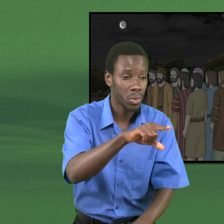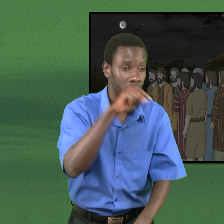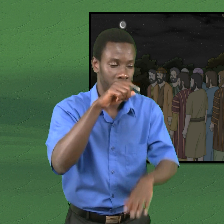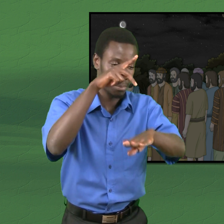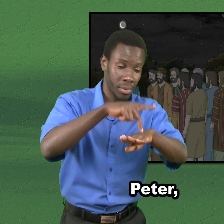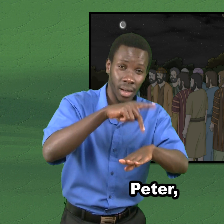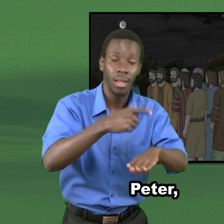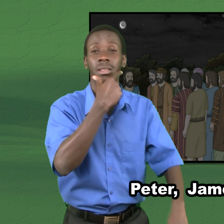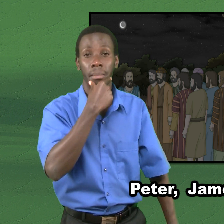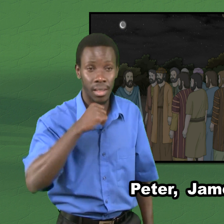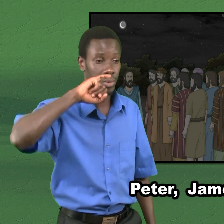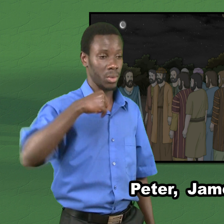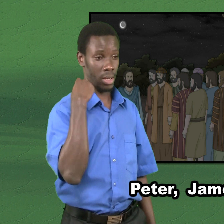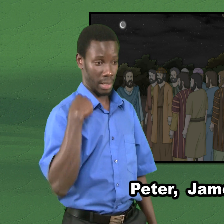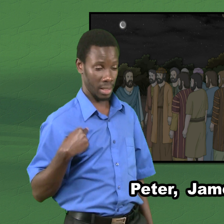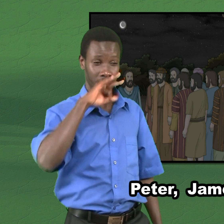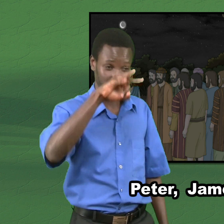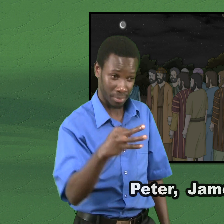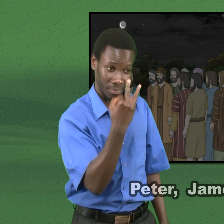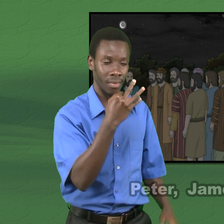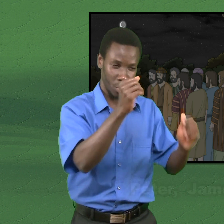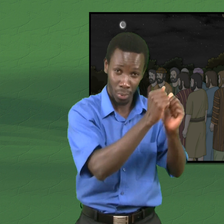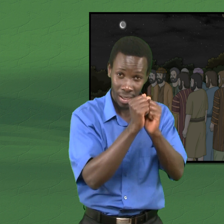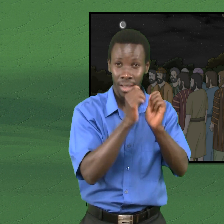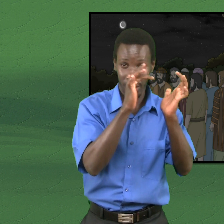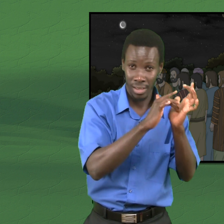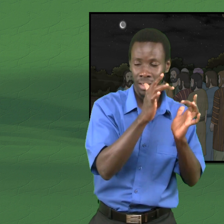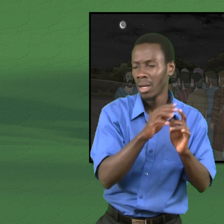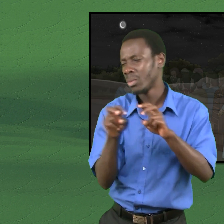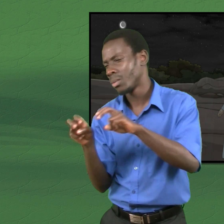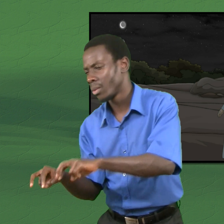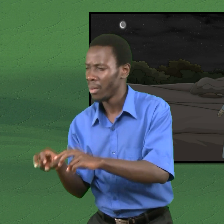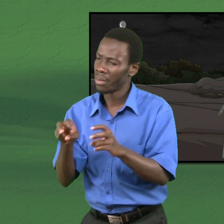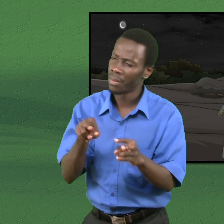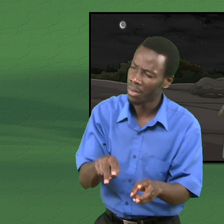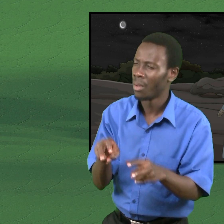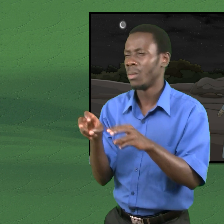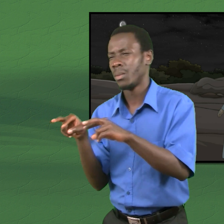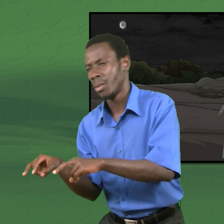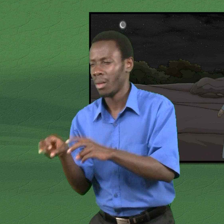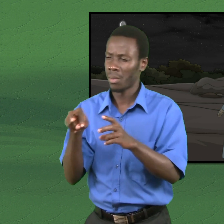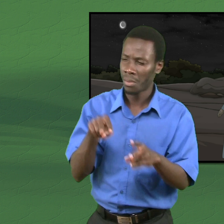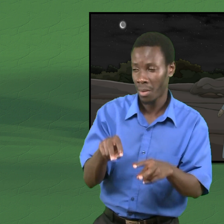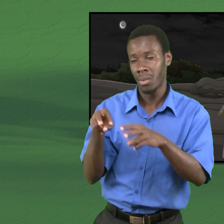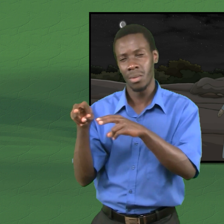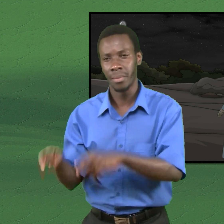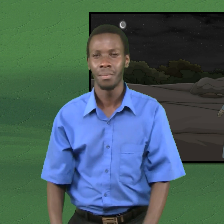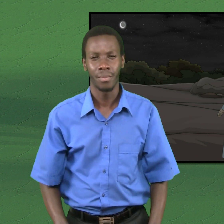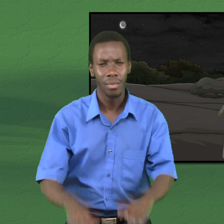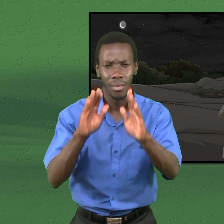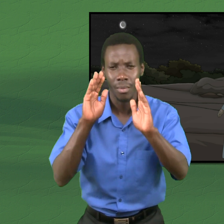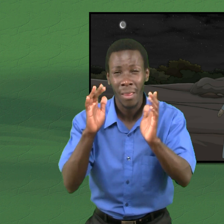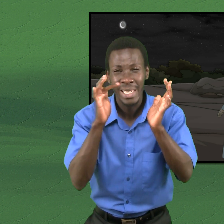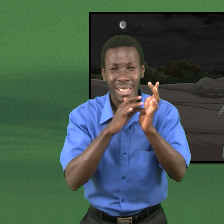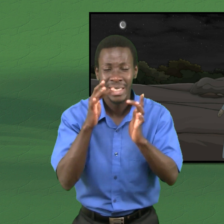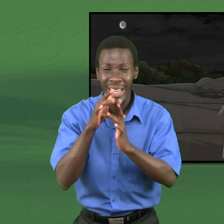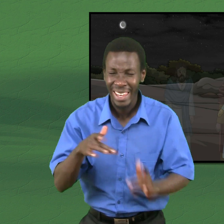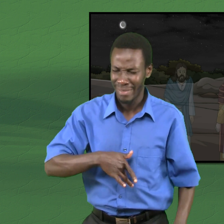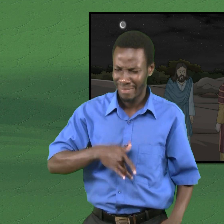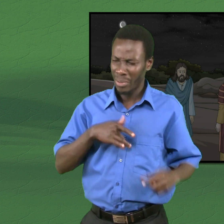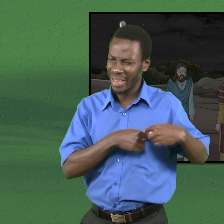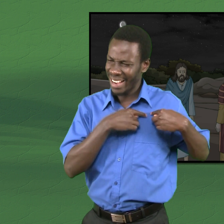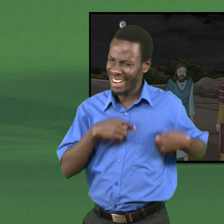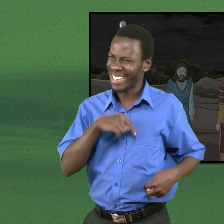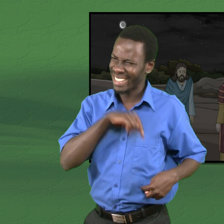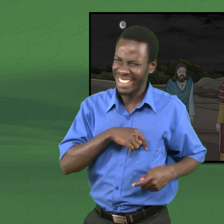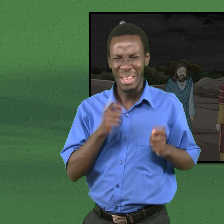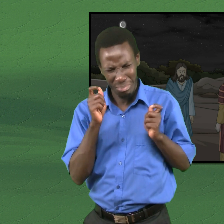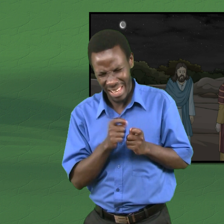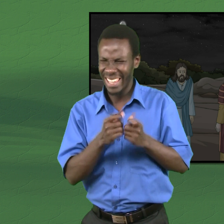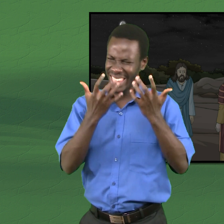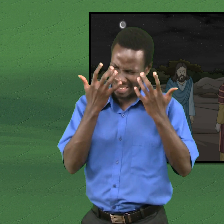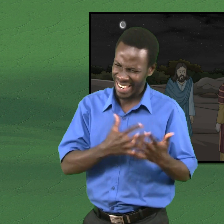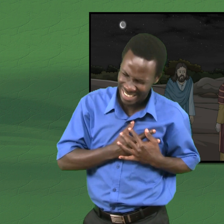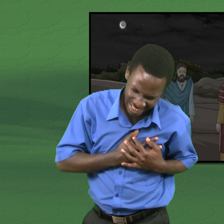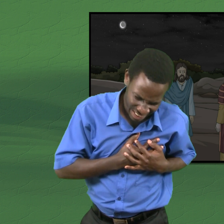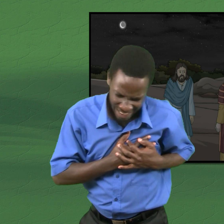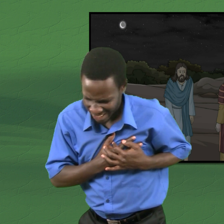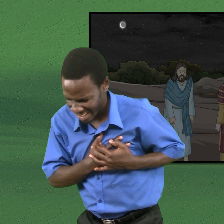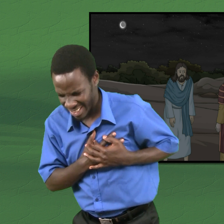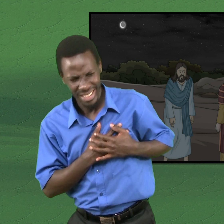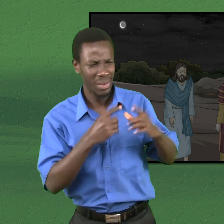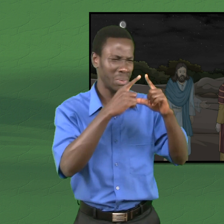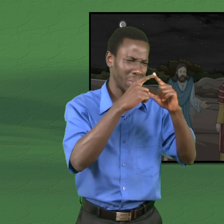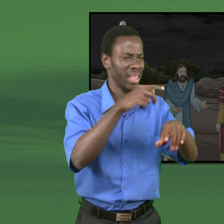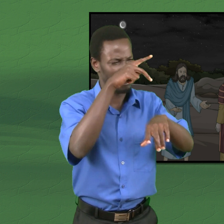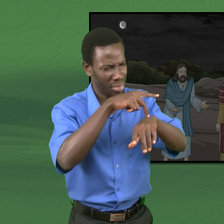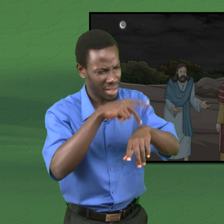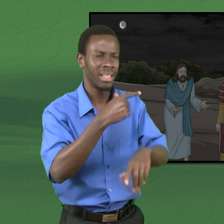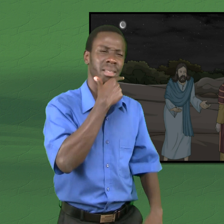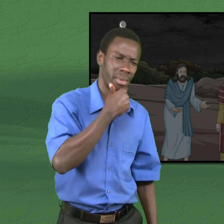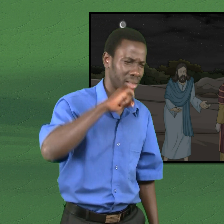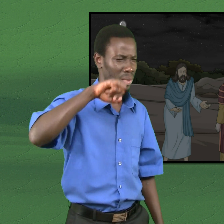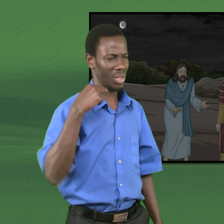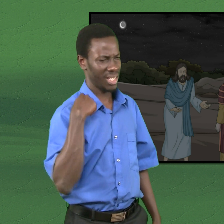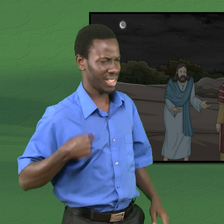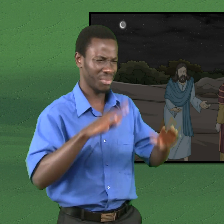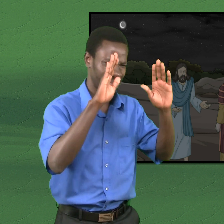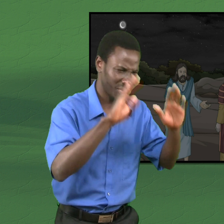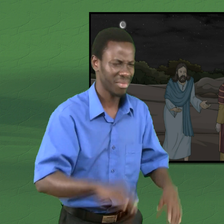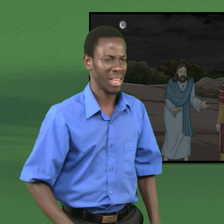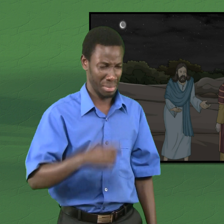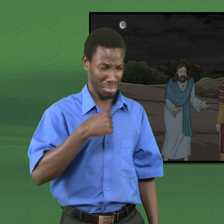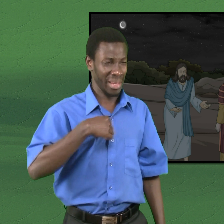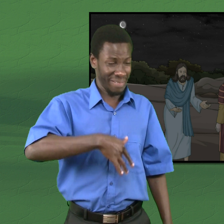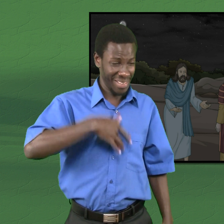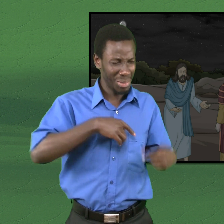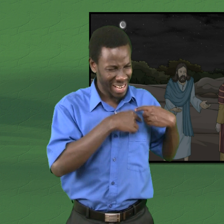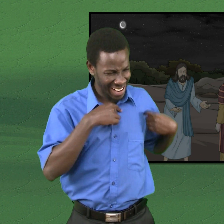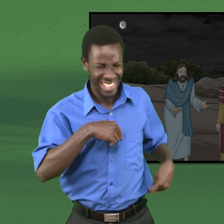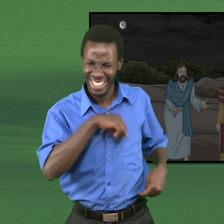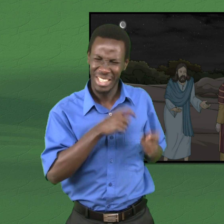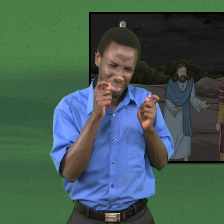He took with Him Peter and the two sons of Zebedee and began to be sorrowful and deeply distressed.